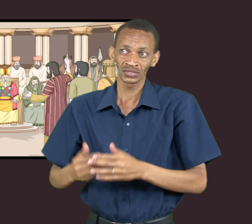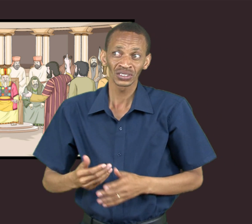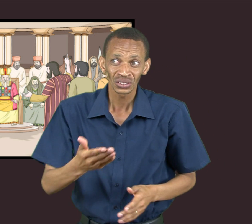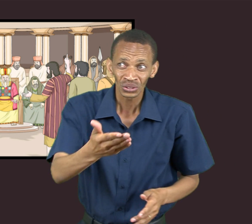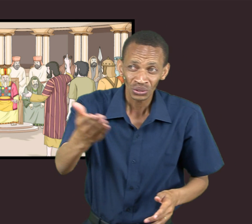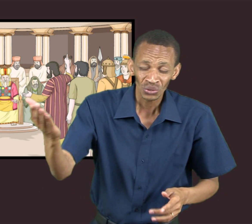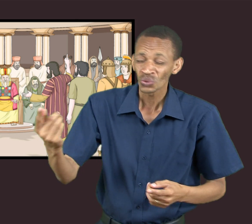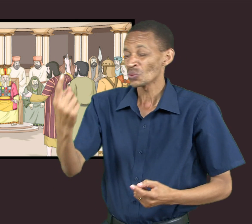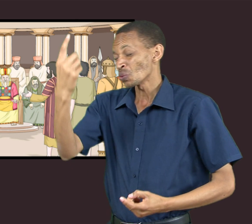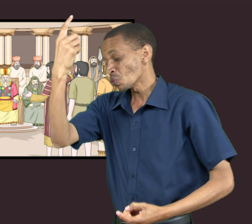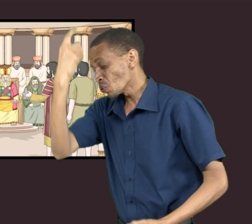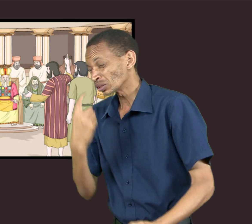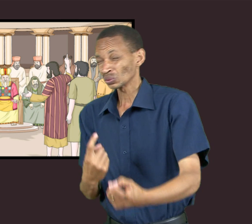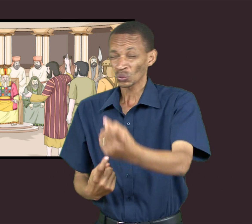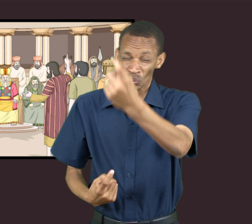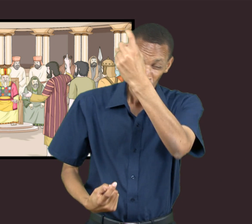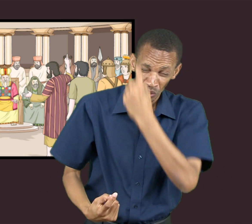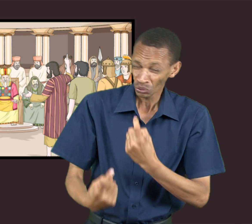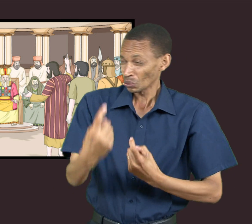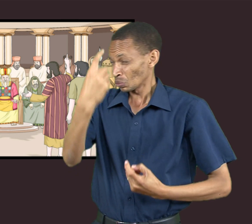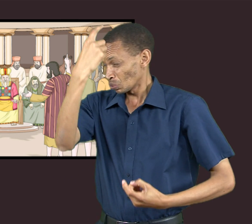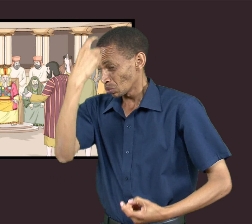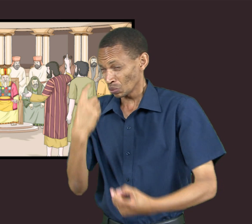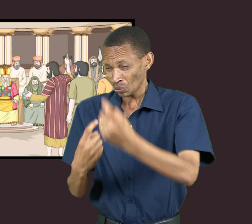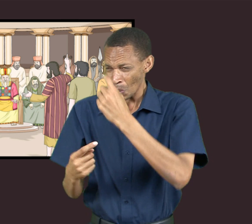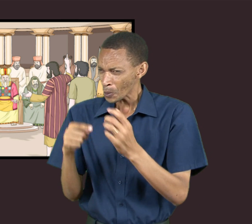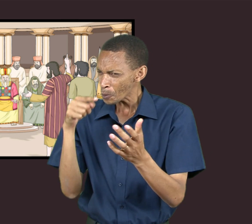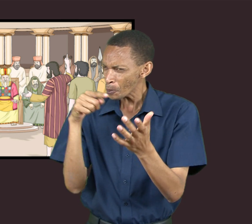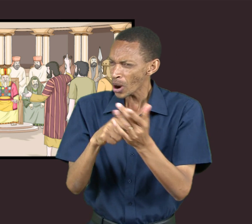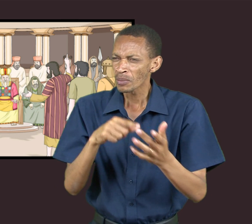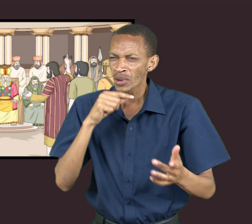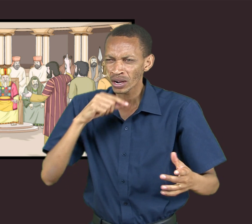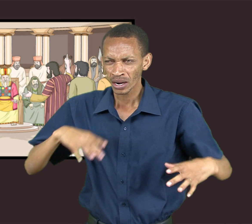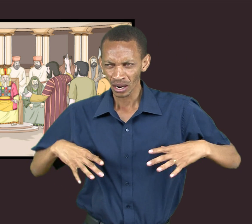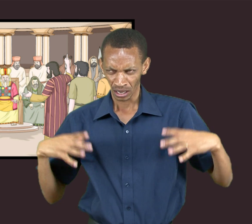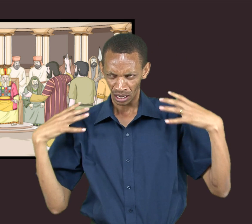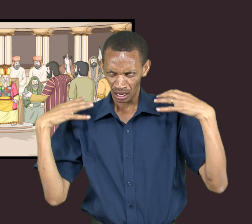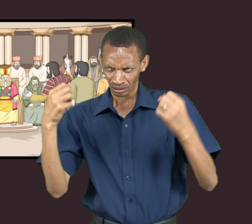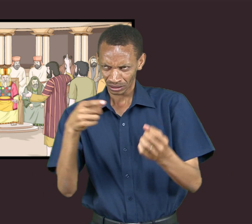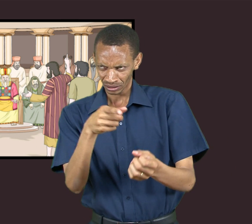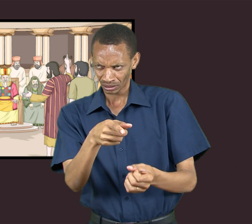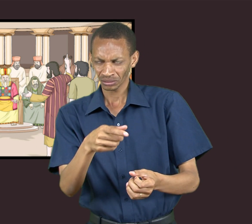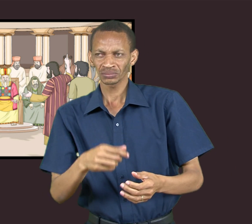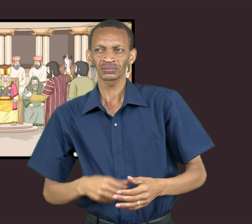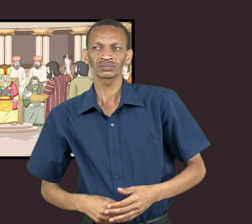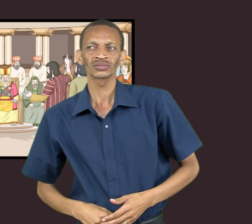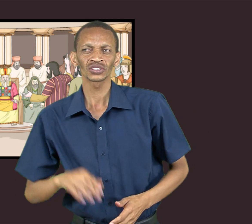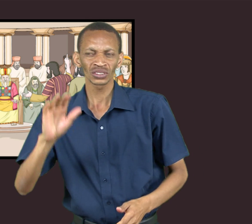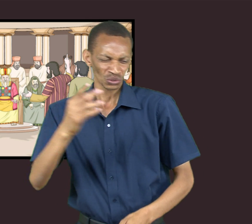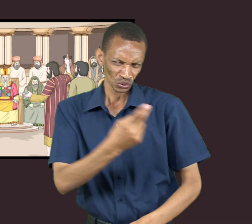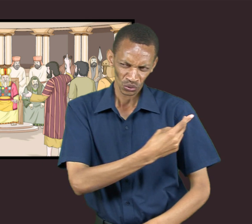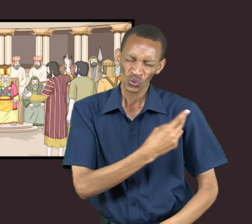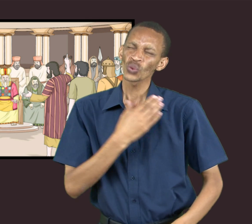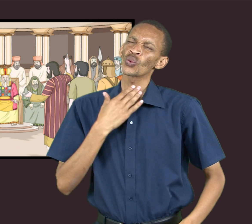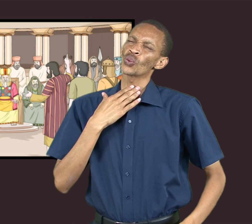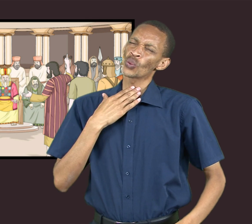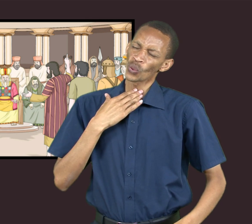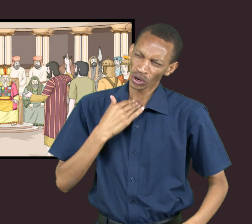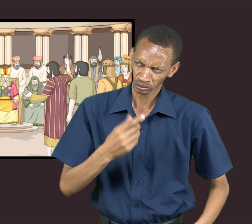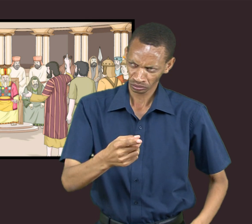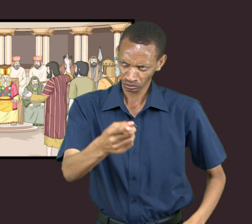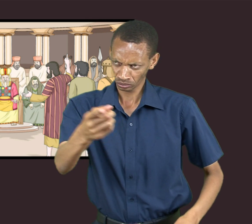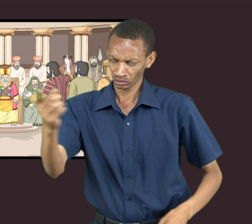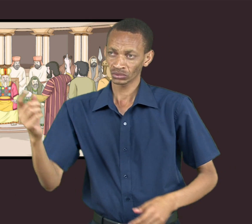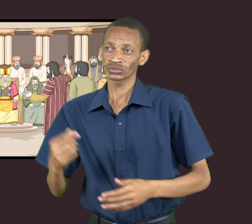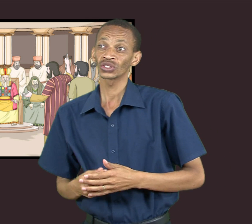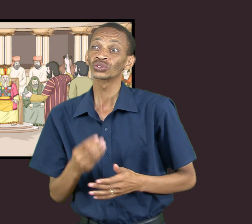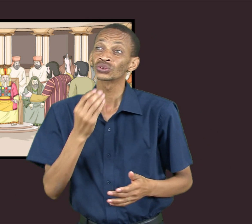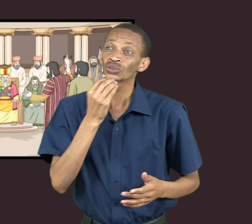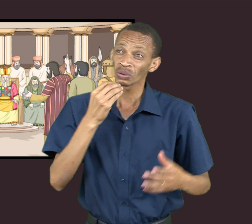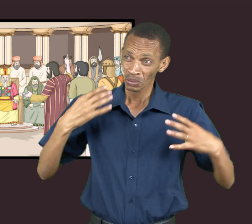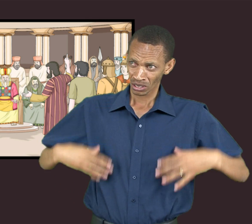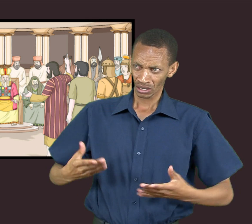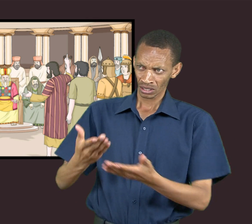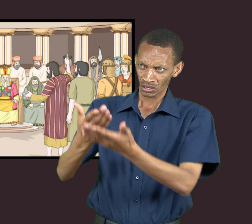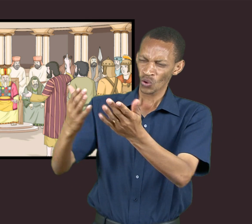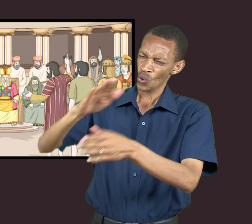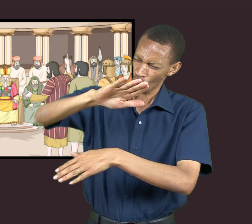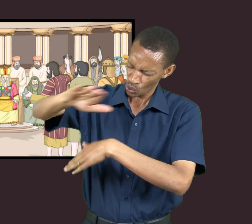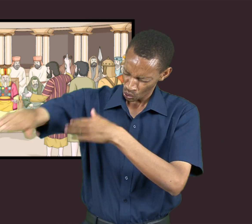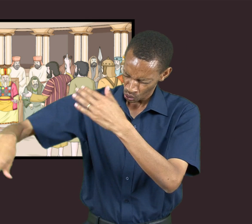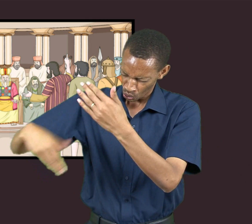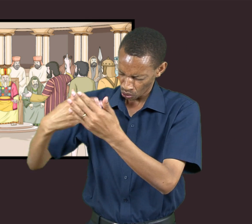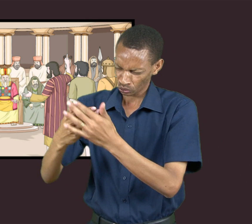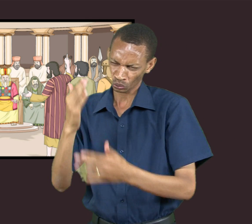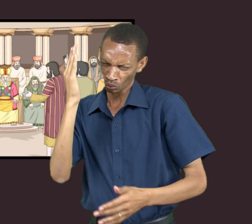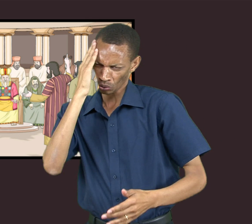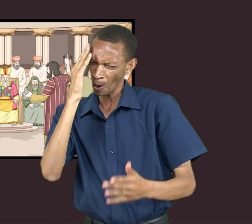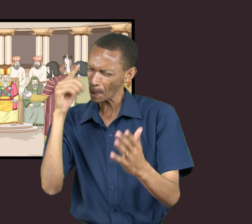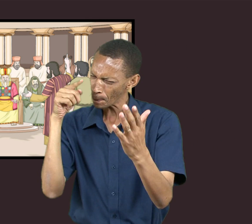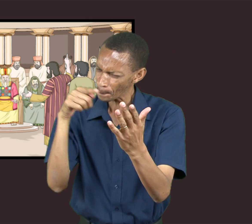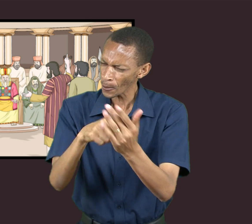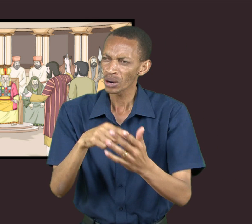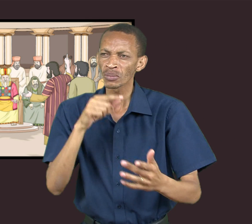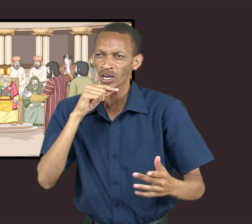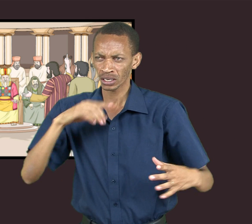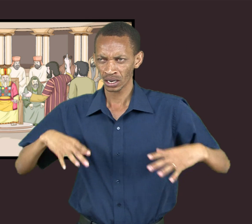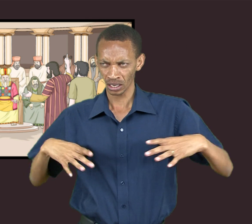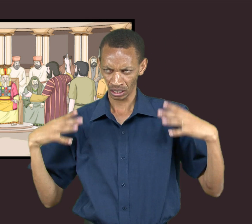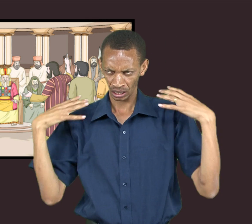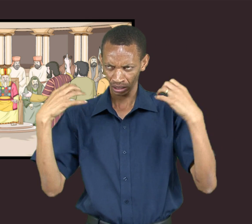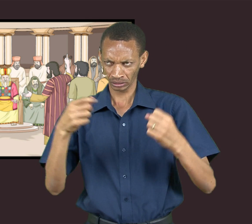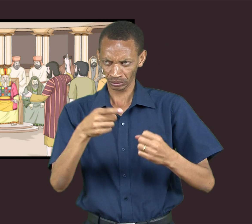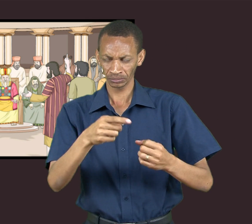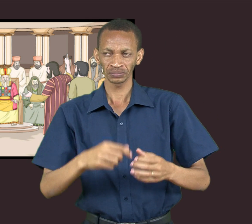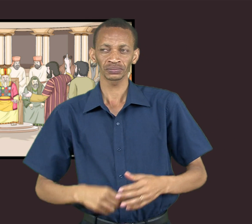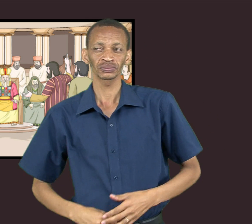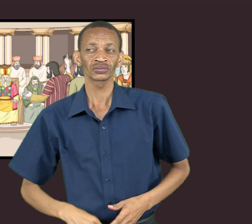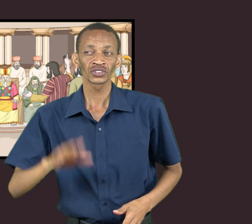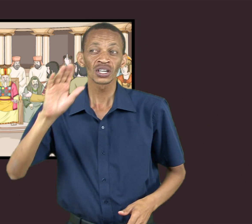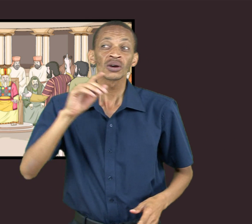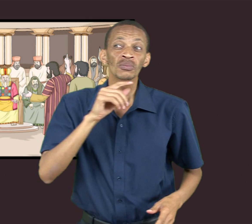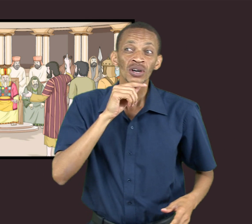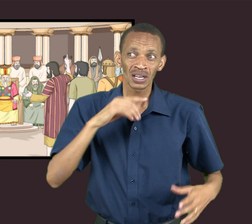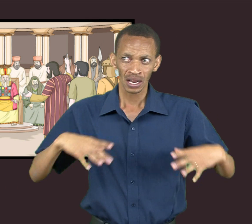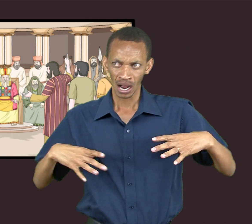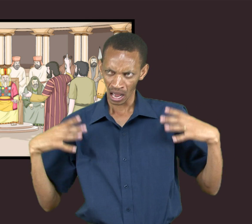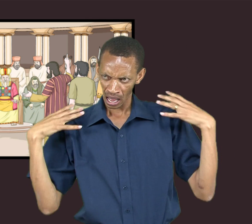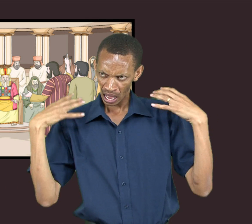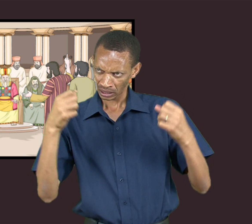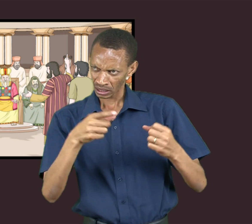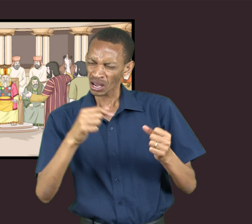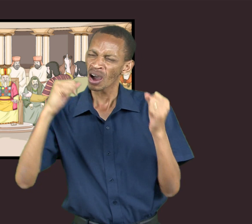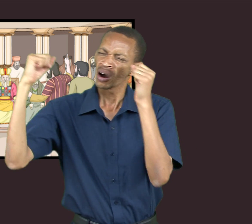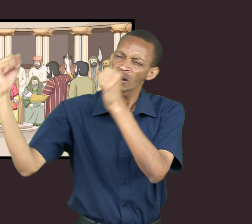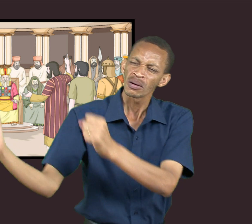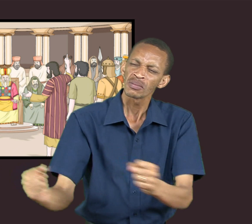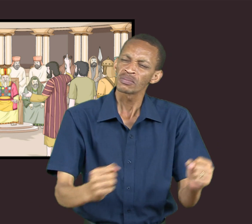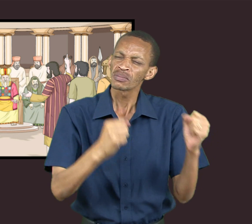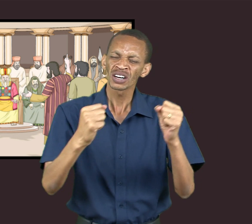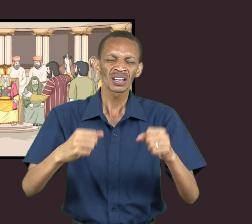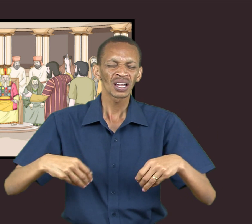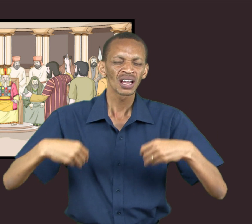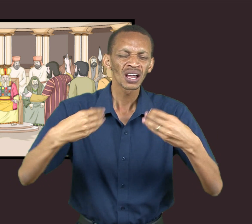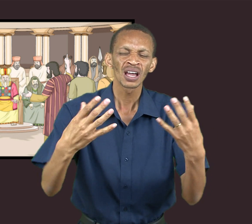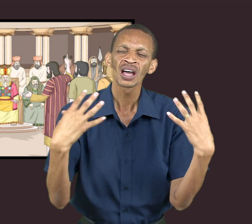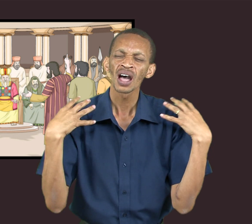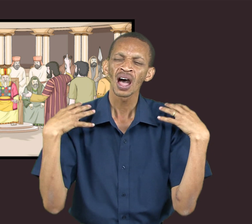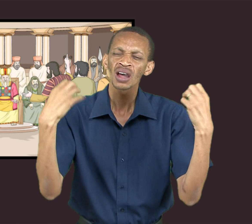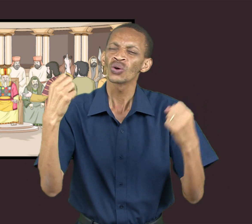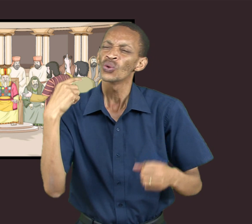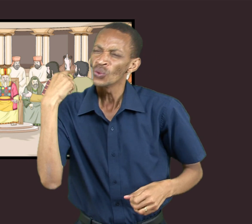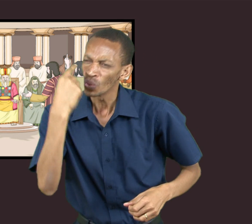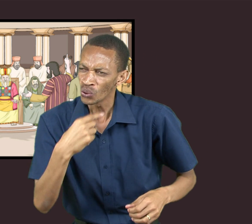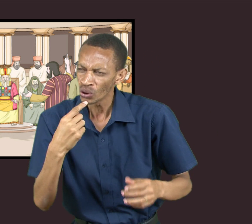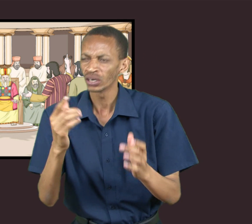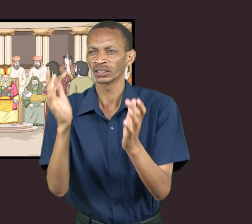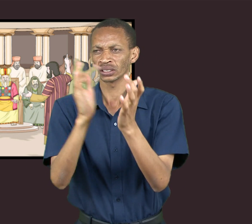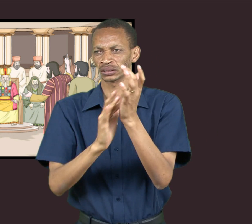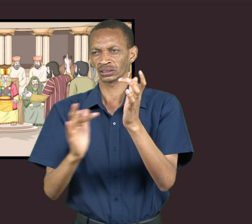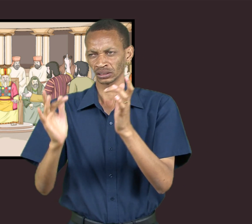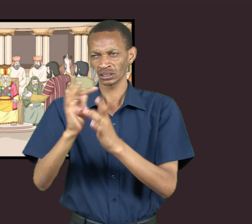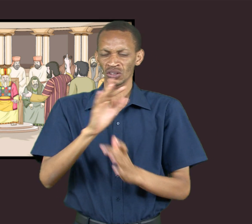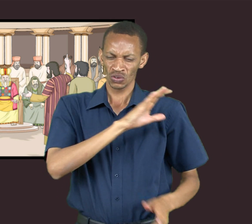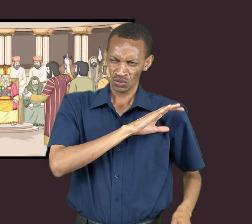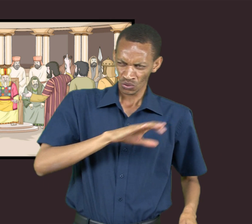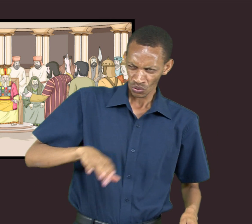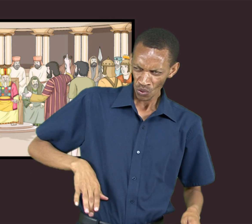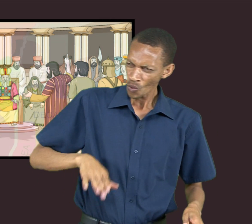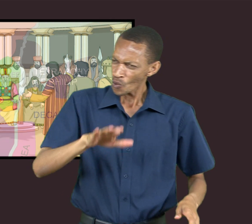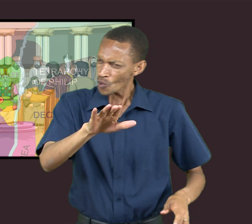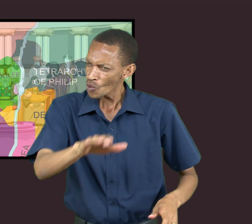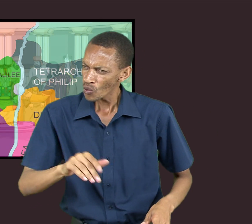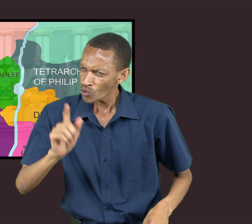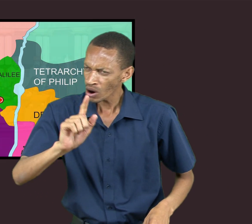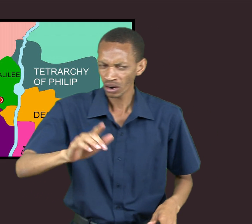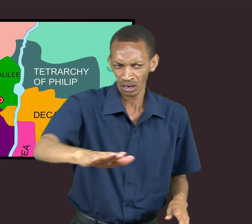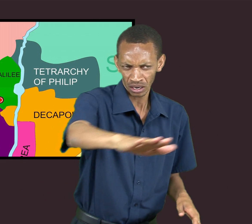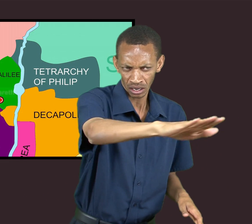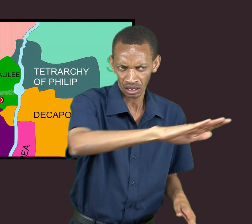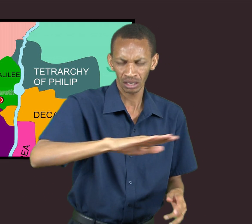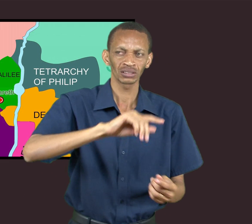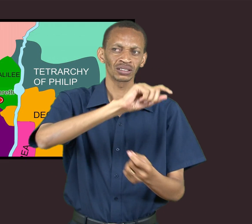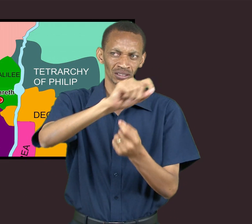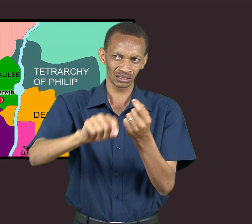Then Peter, filled with the Holy Spirit, said to them, “Rulers and elders of the people!